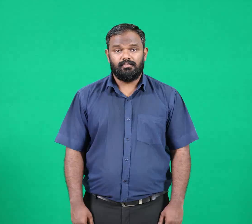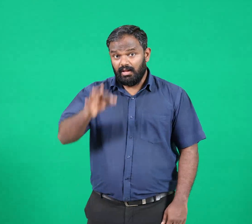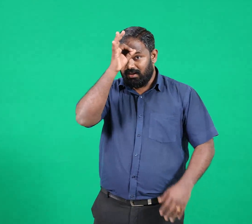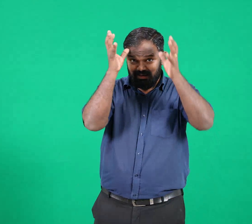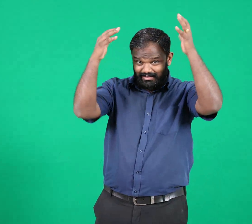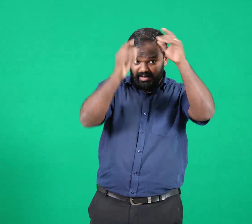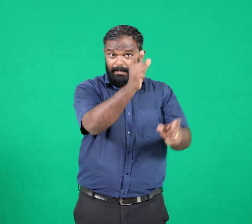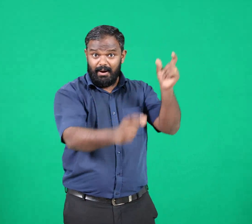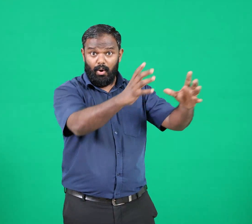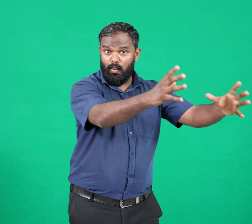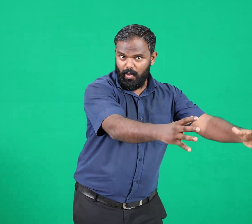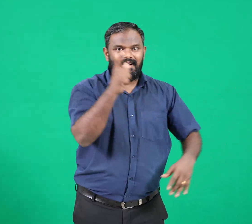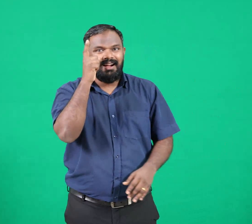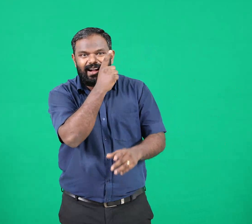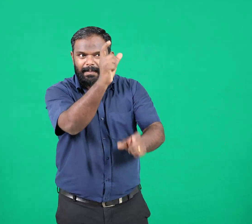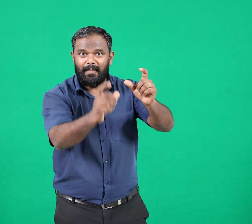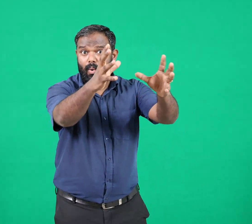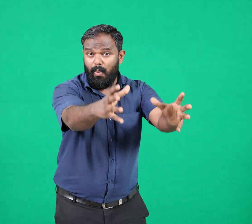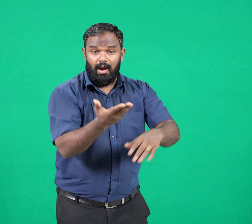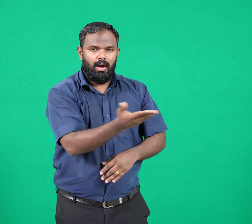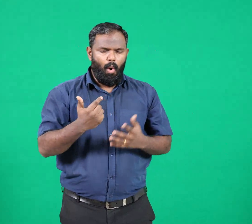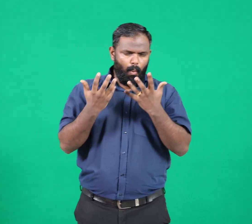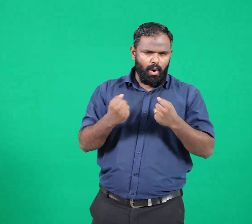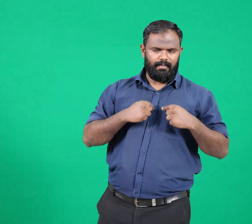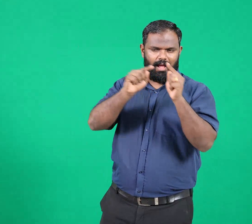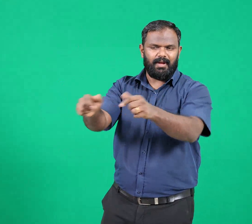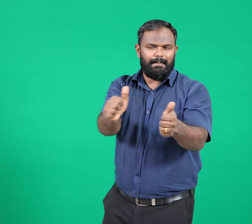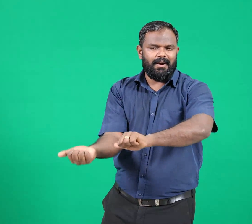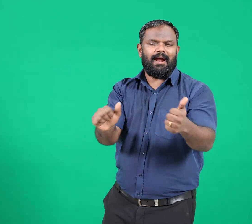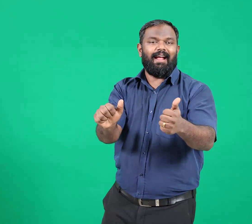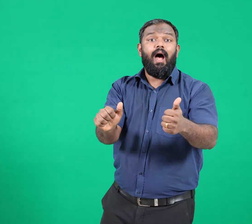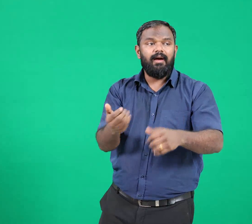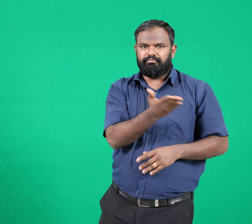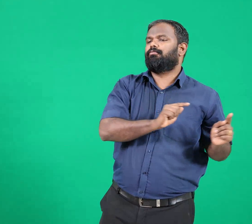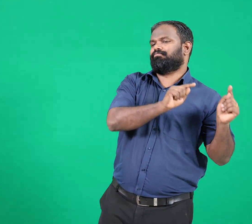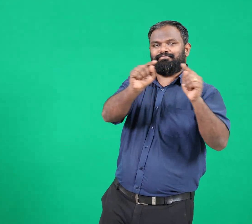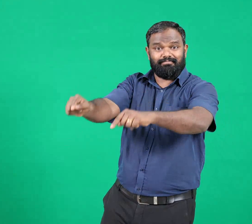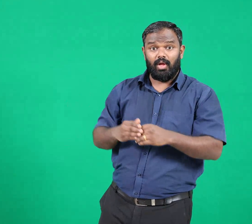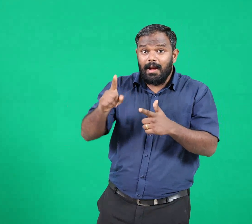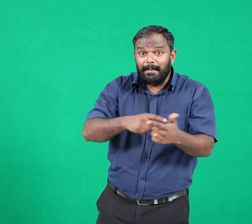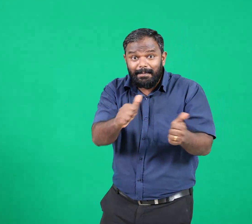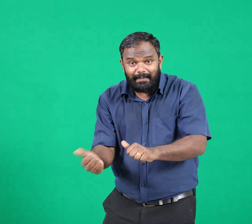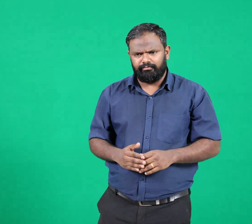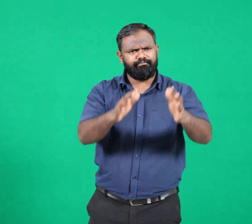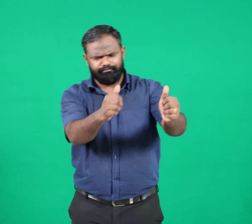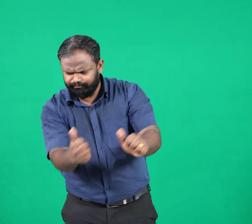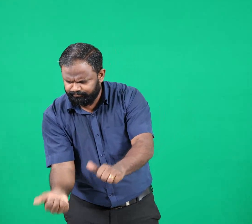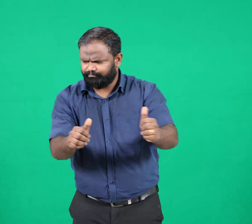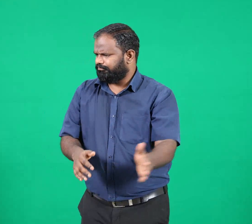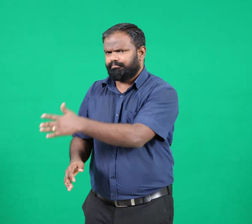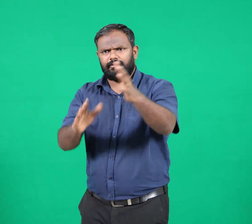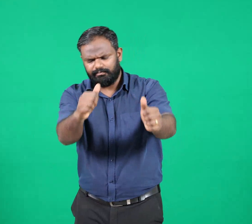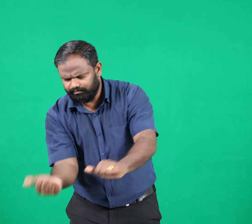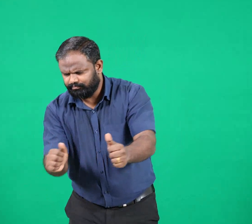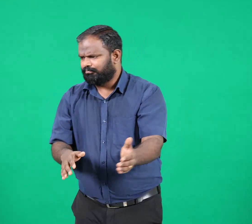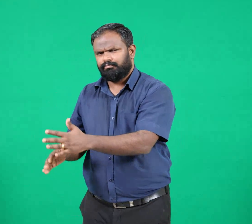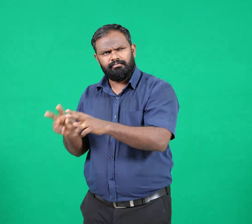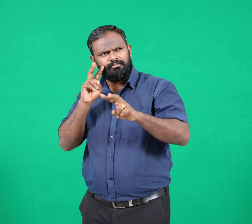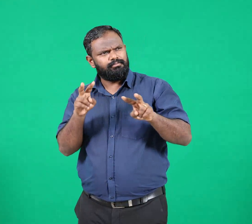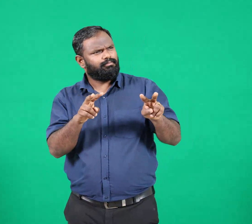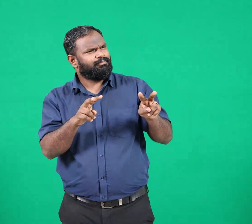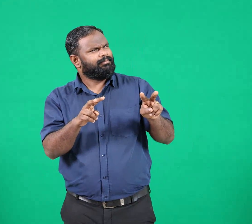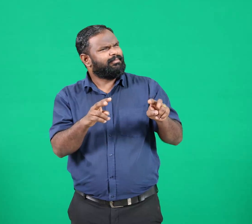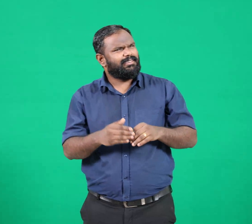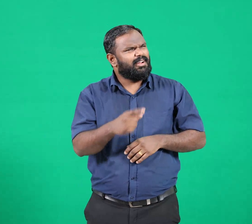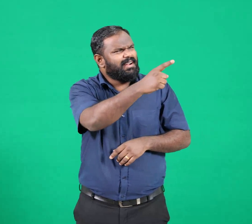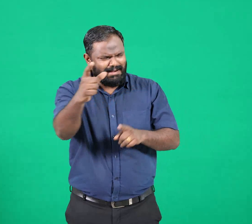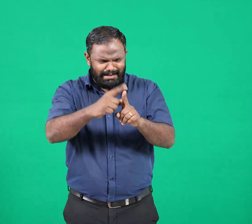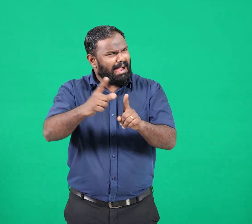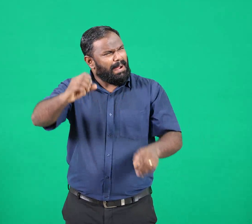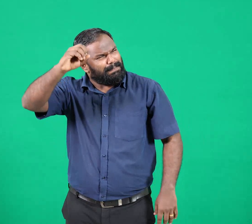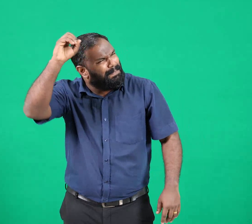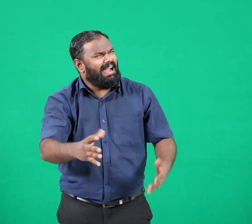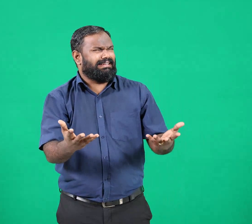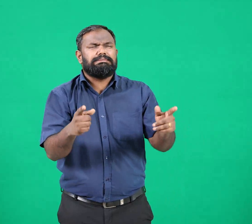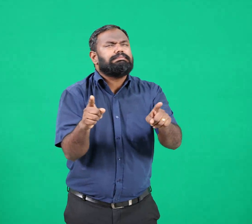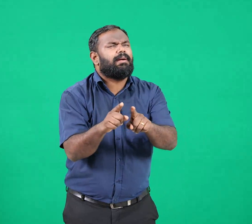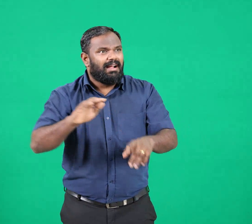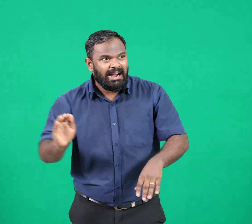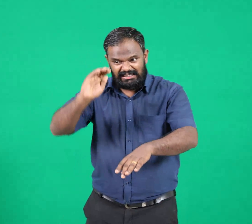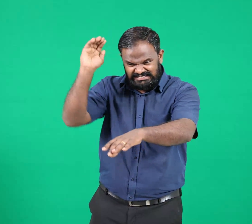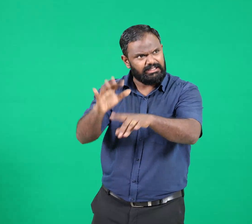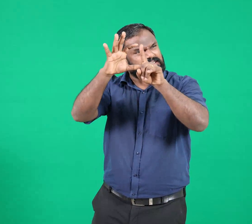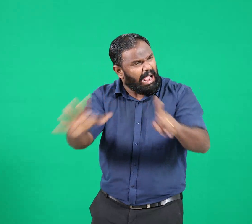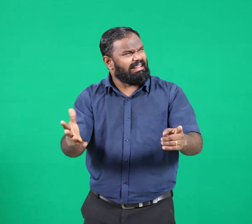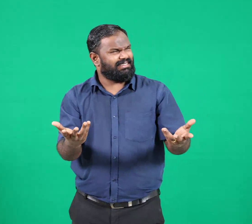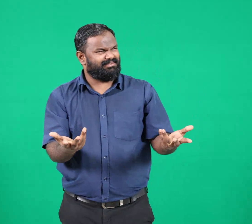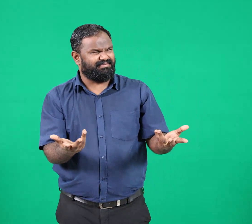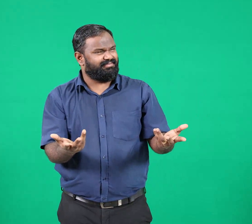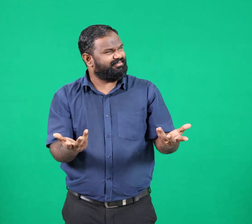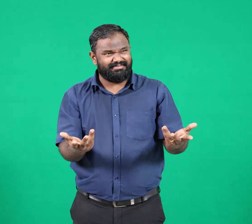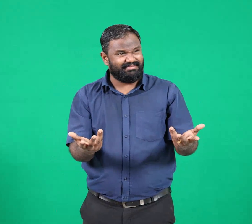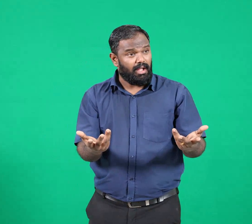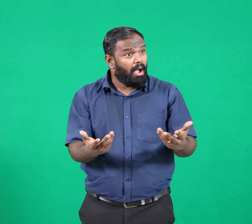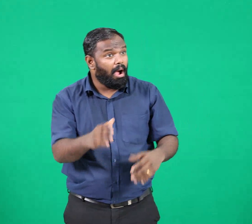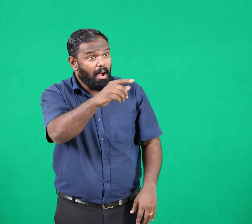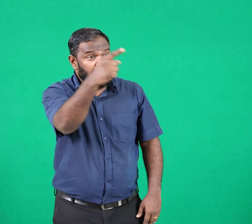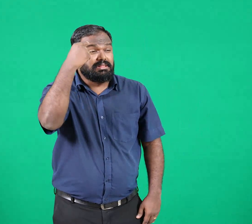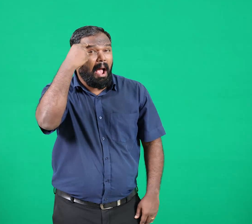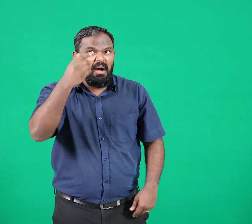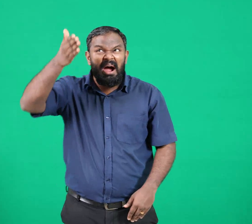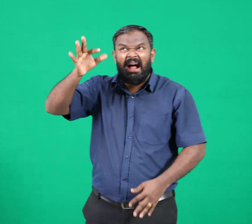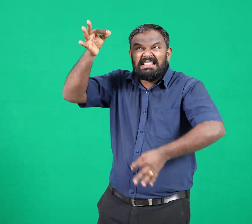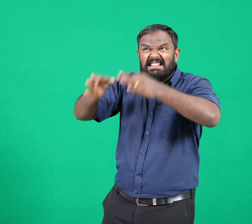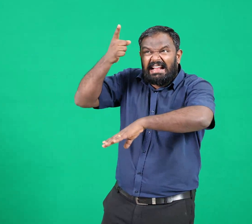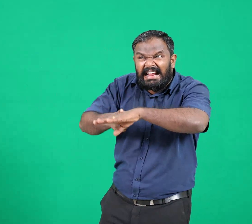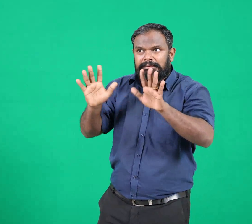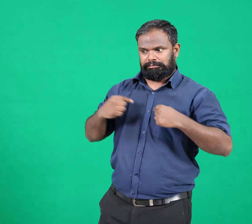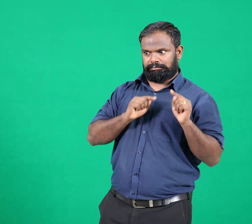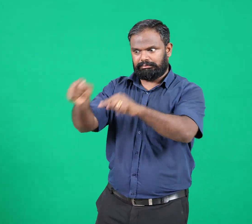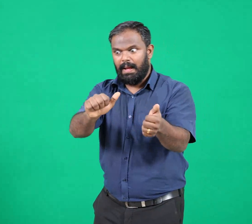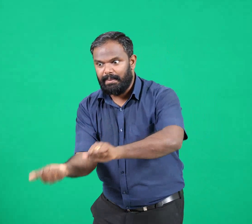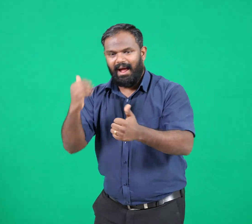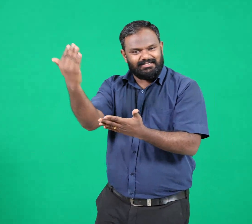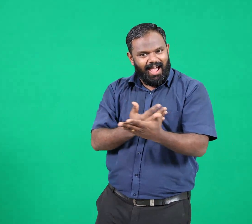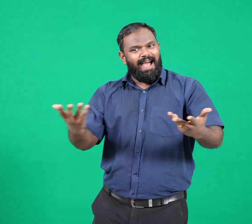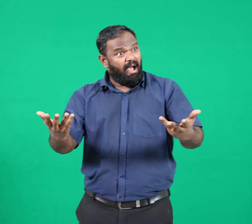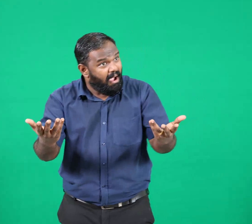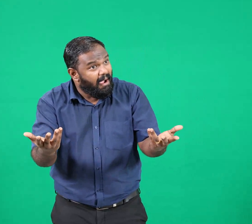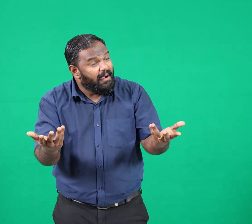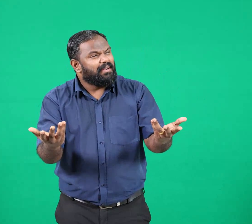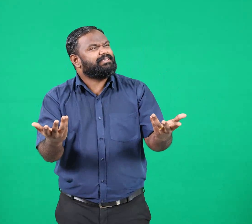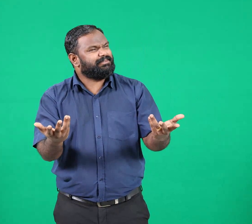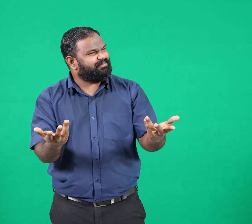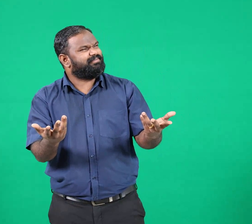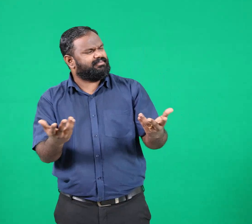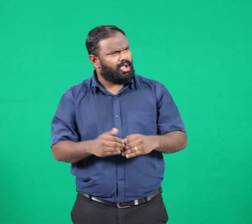But when John saw many of the Pharisees and Sadducees coming to his place of baptism, he said to them, "You brood of vipers, who warned you to flee from the coming wrath?